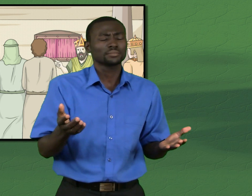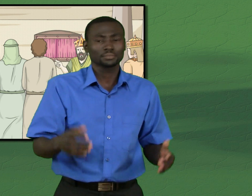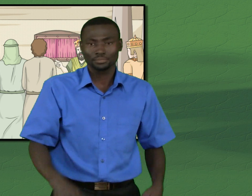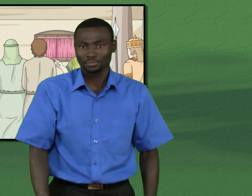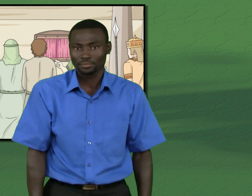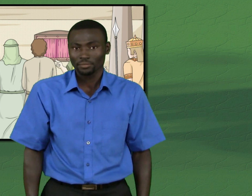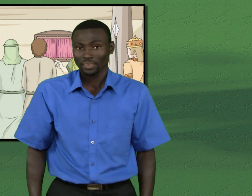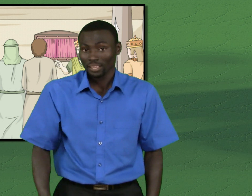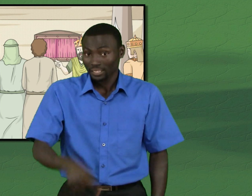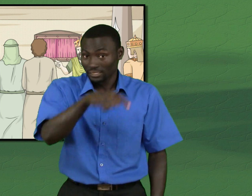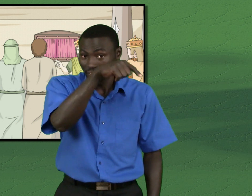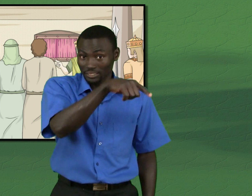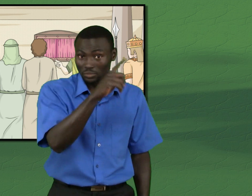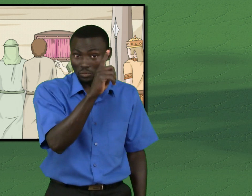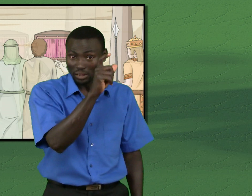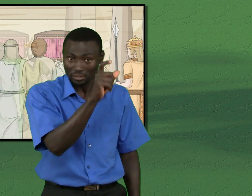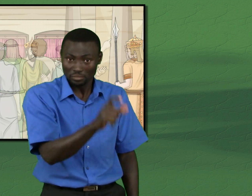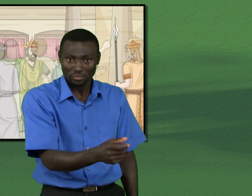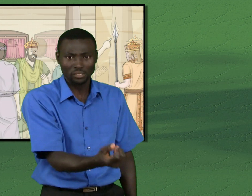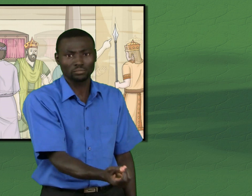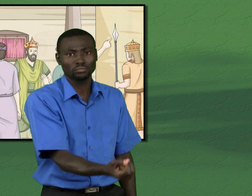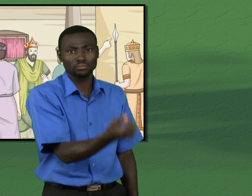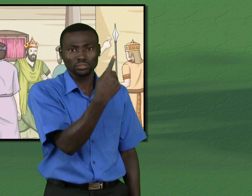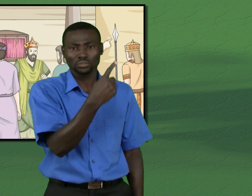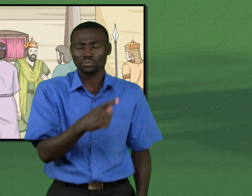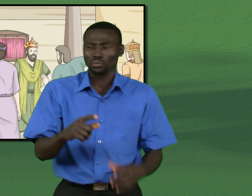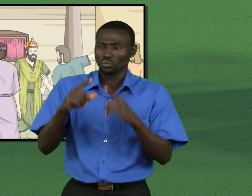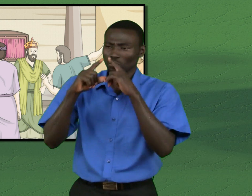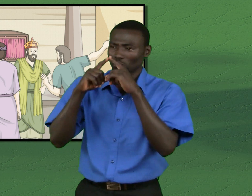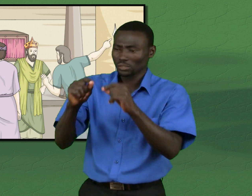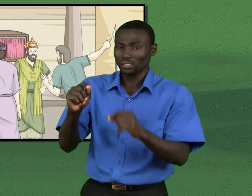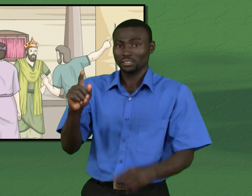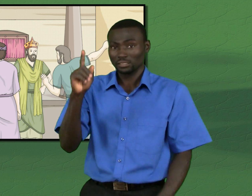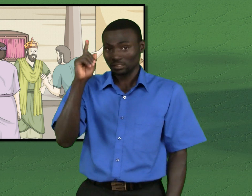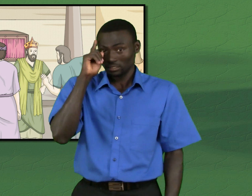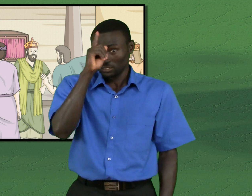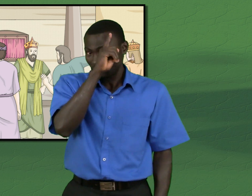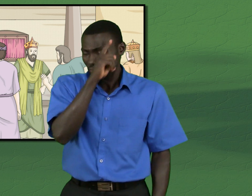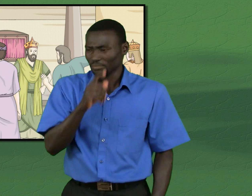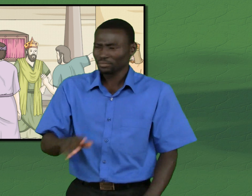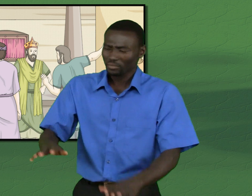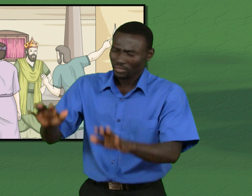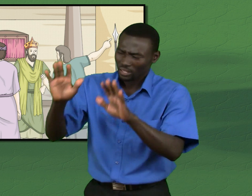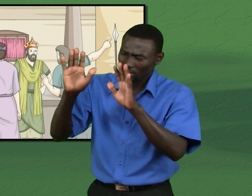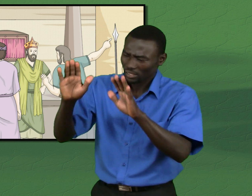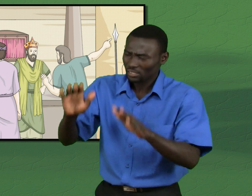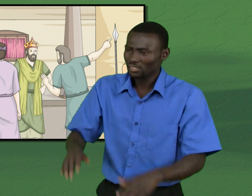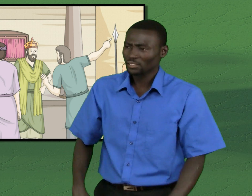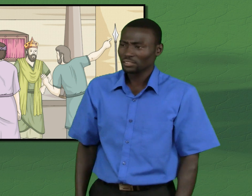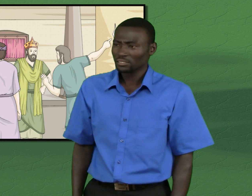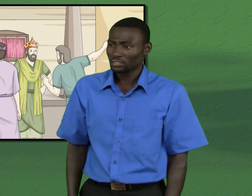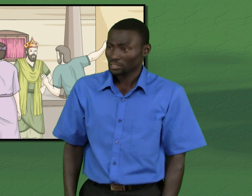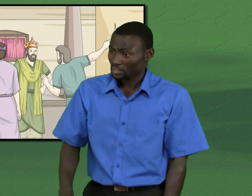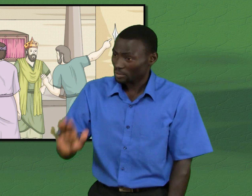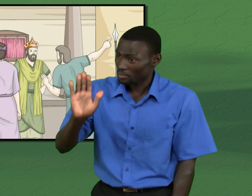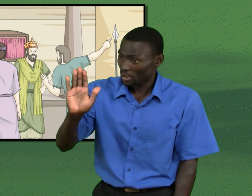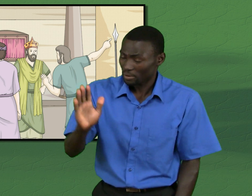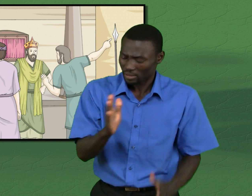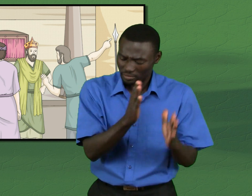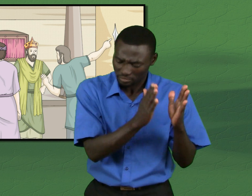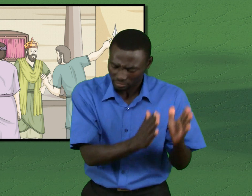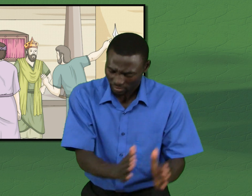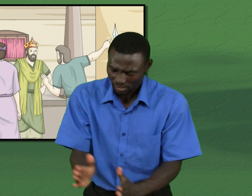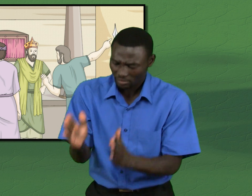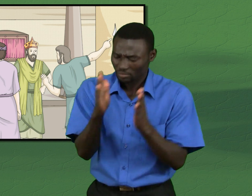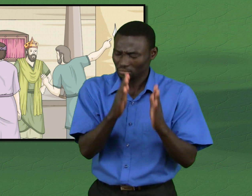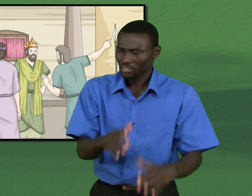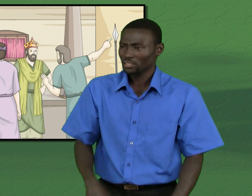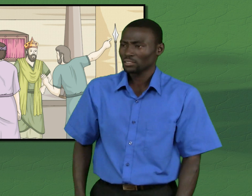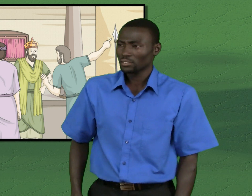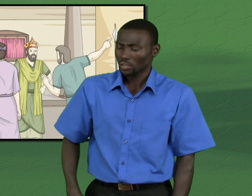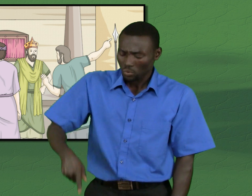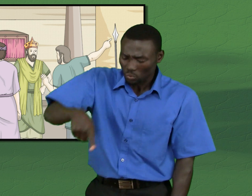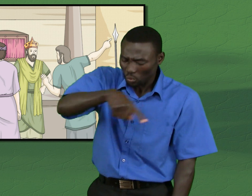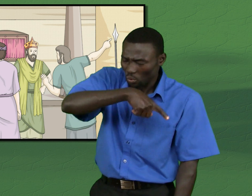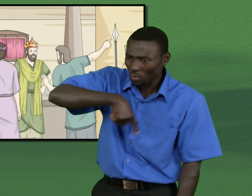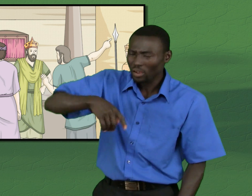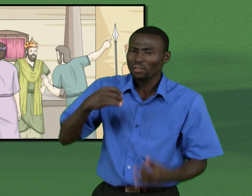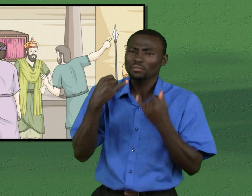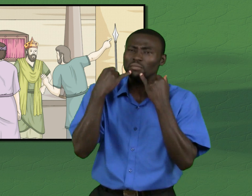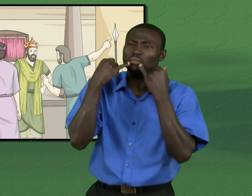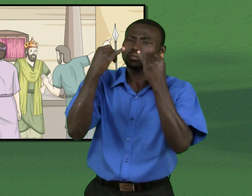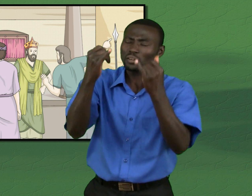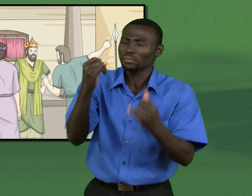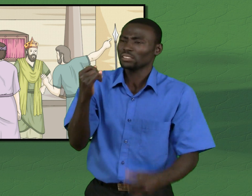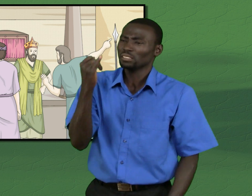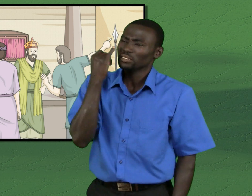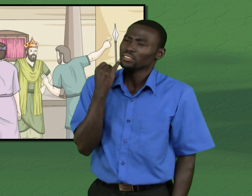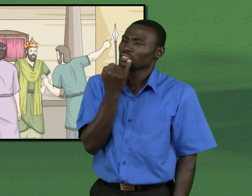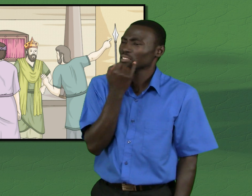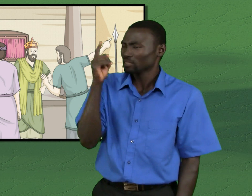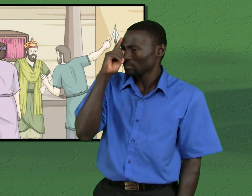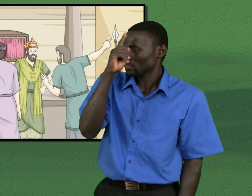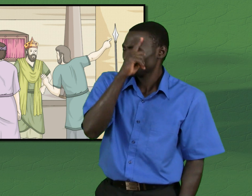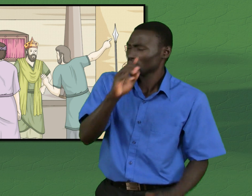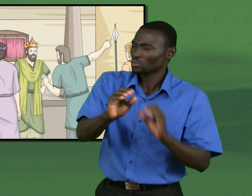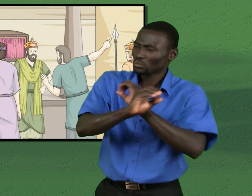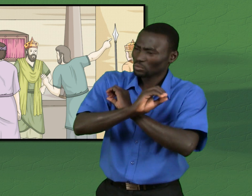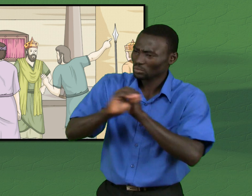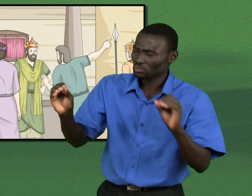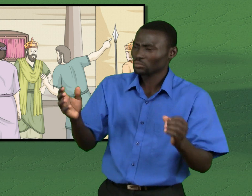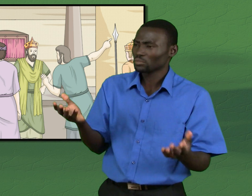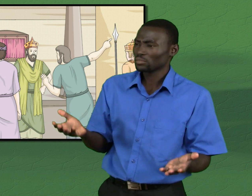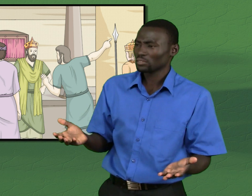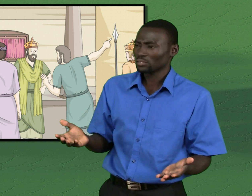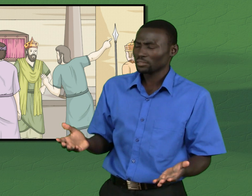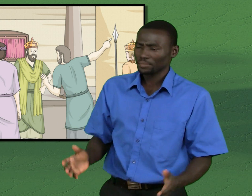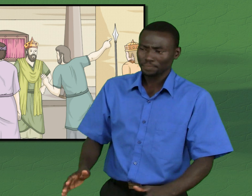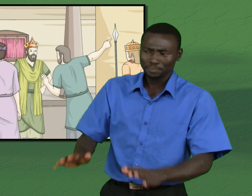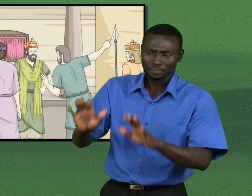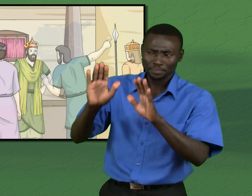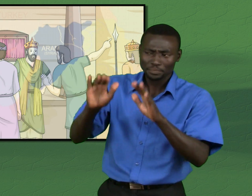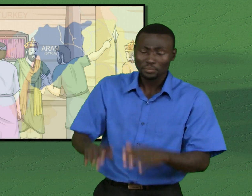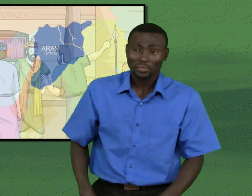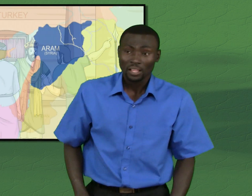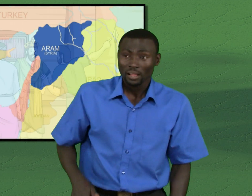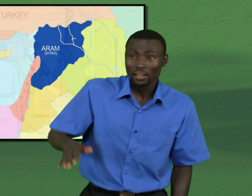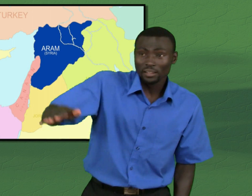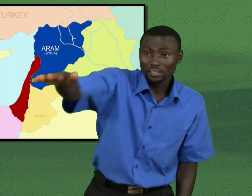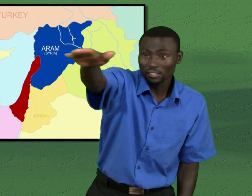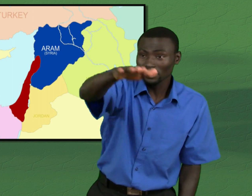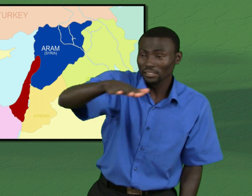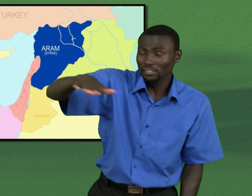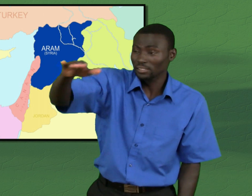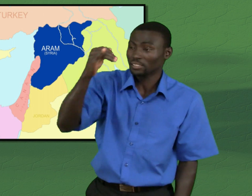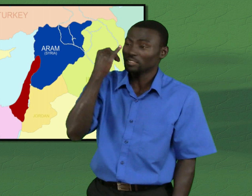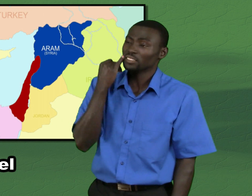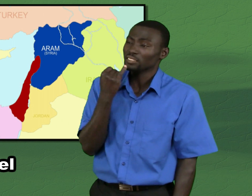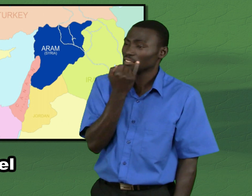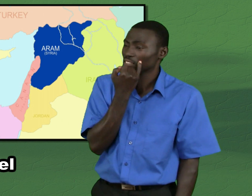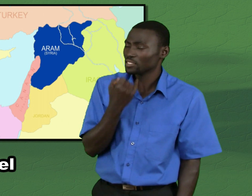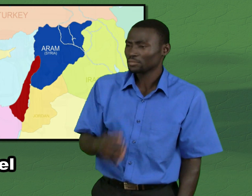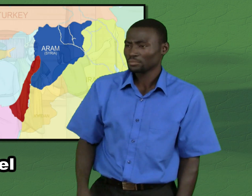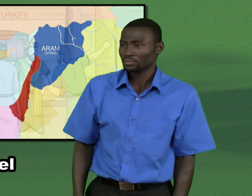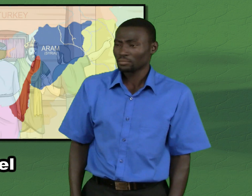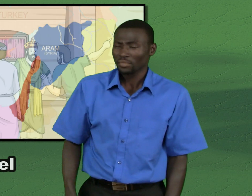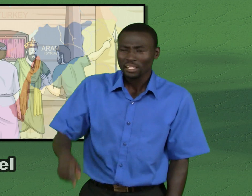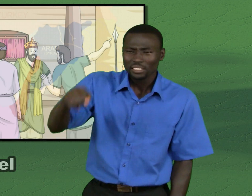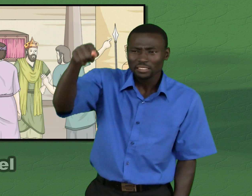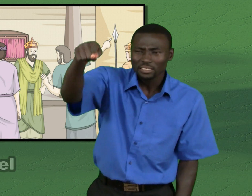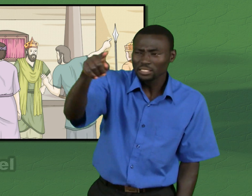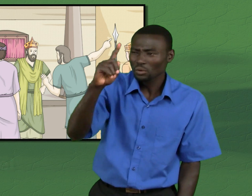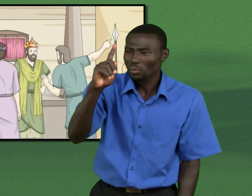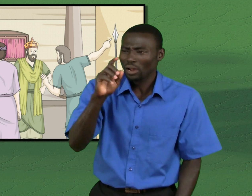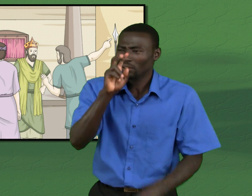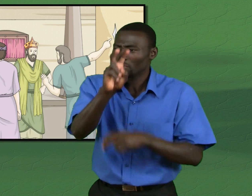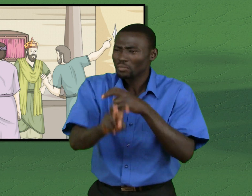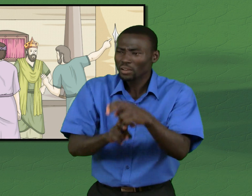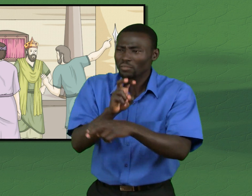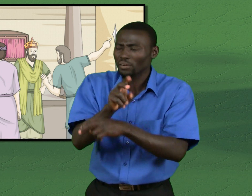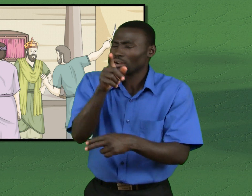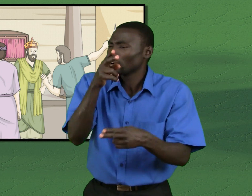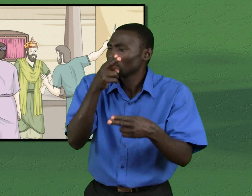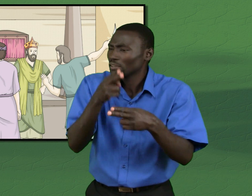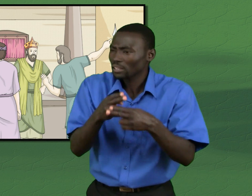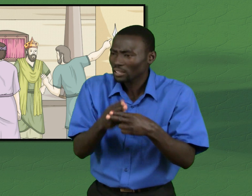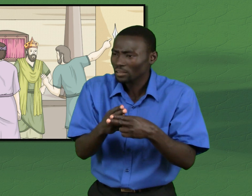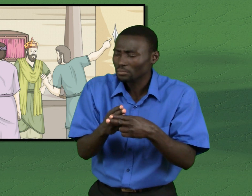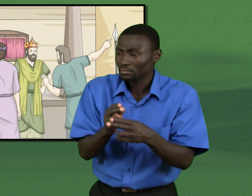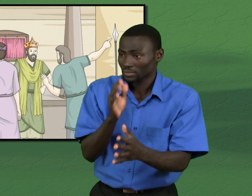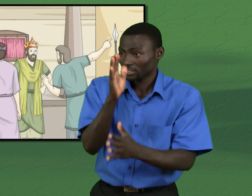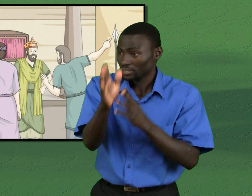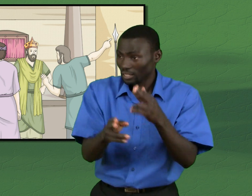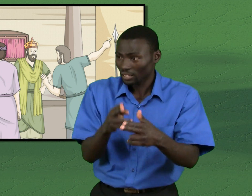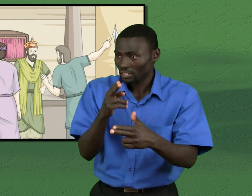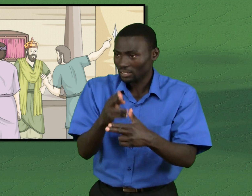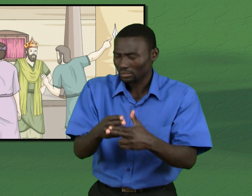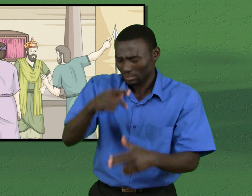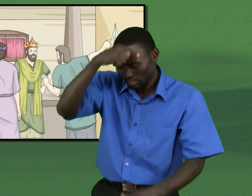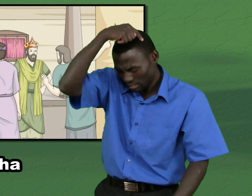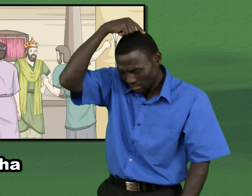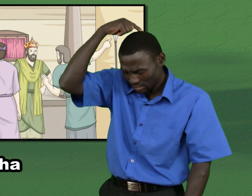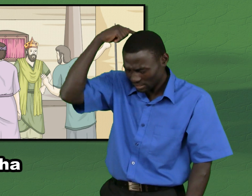But one of his servants replied, “No one, my lord the king.